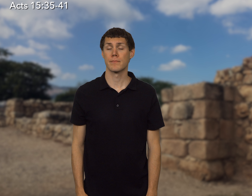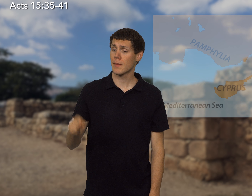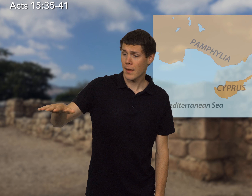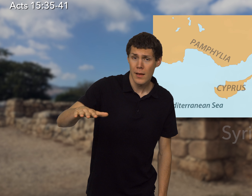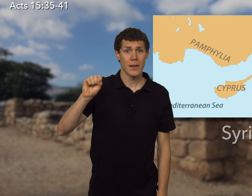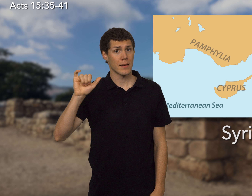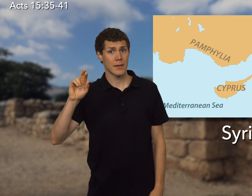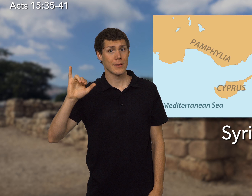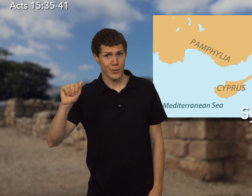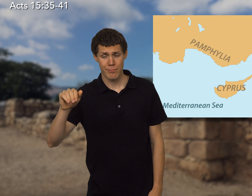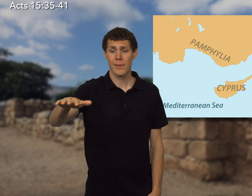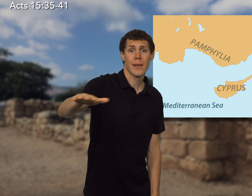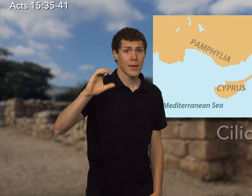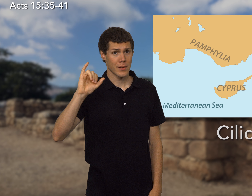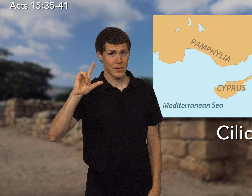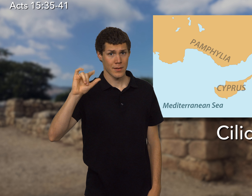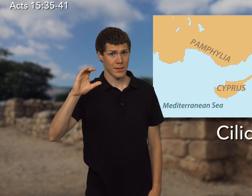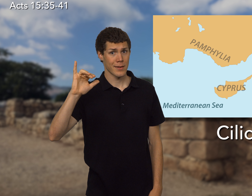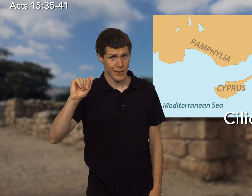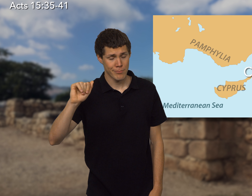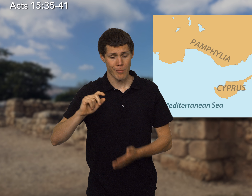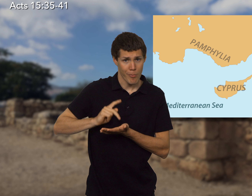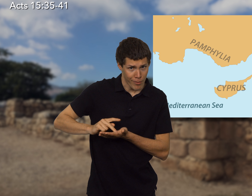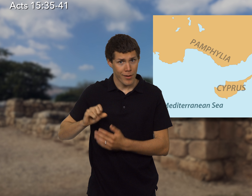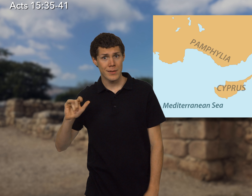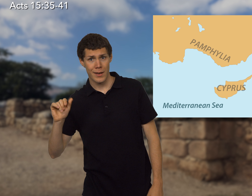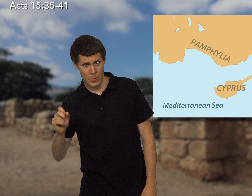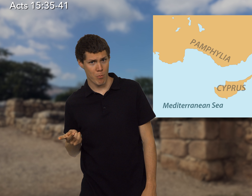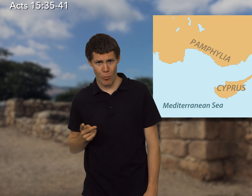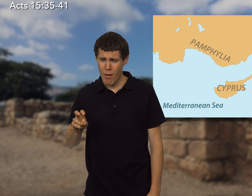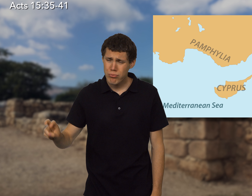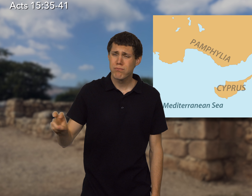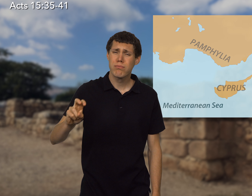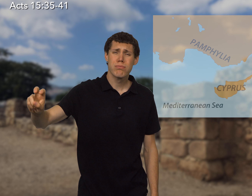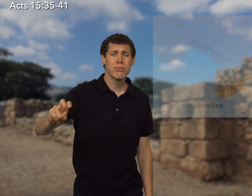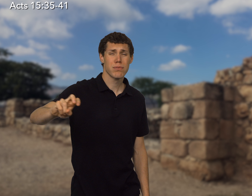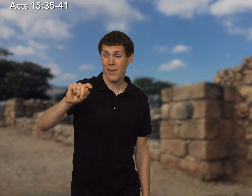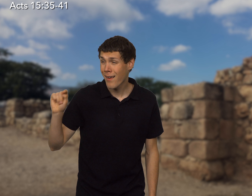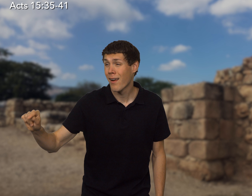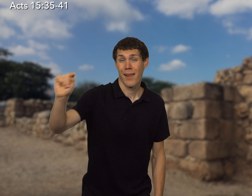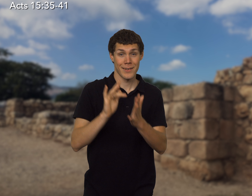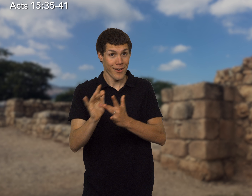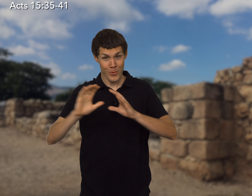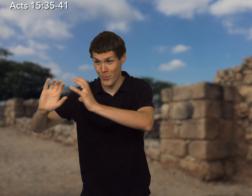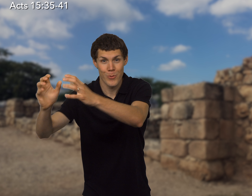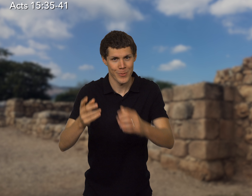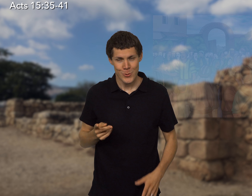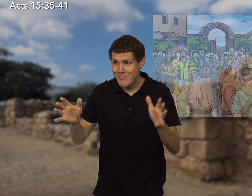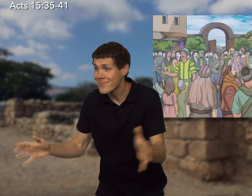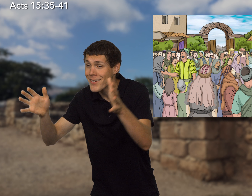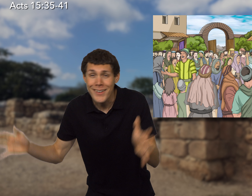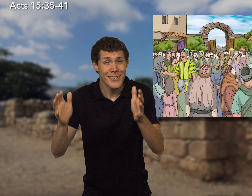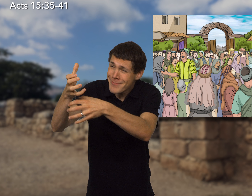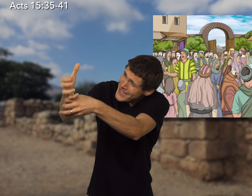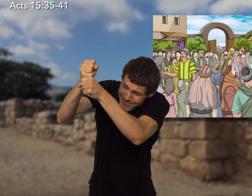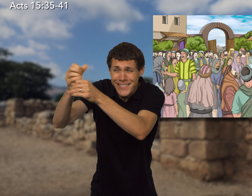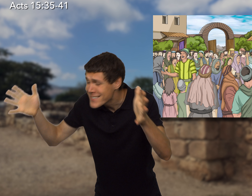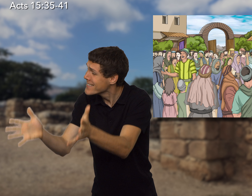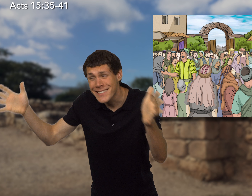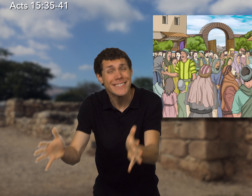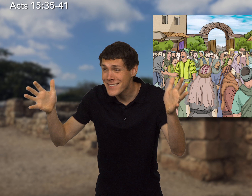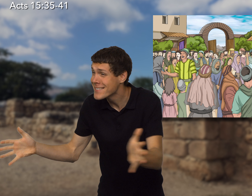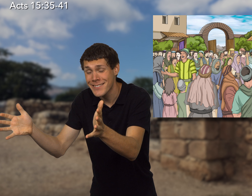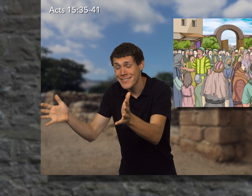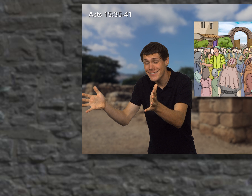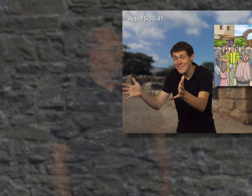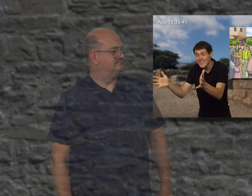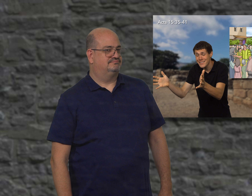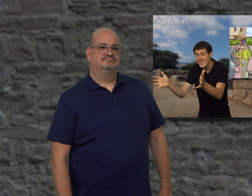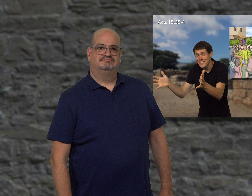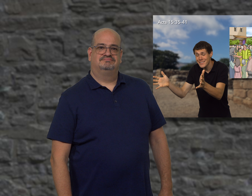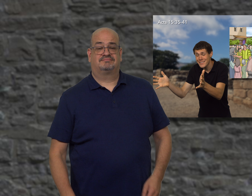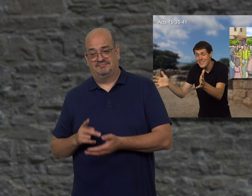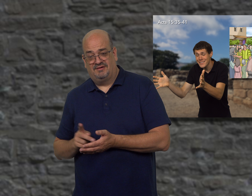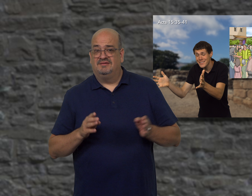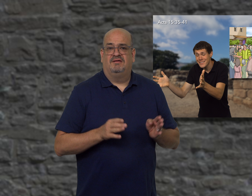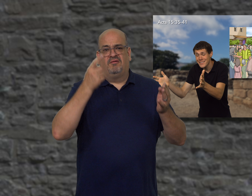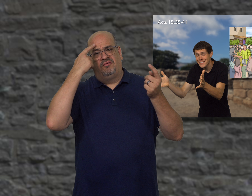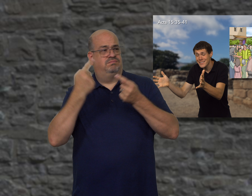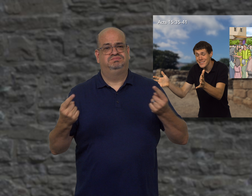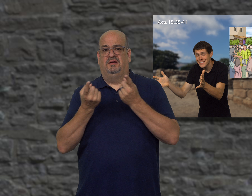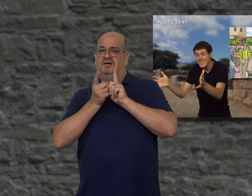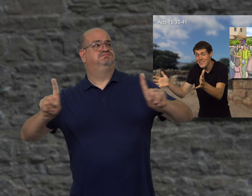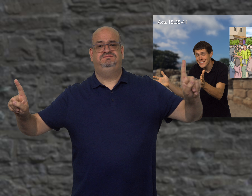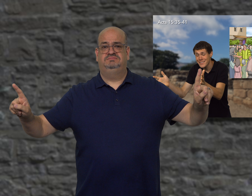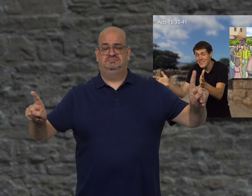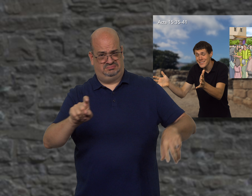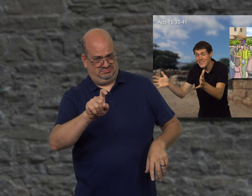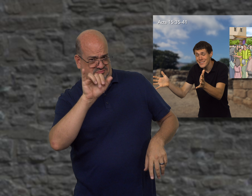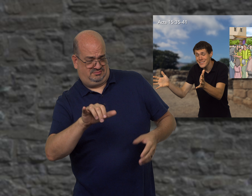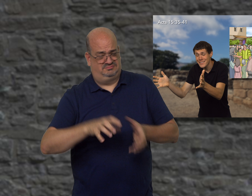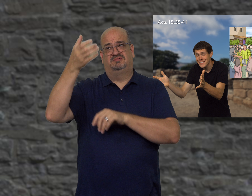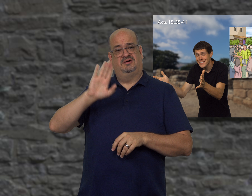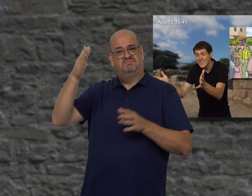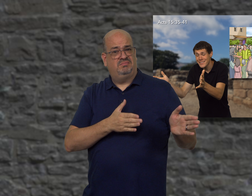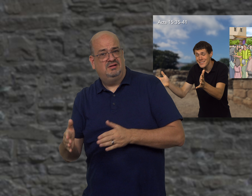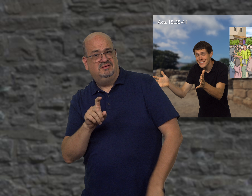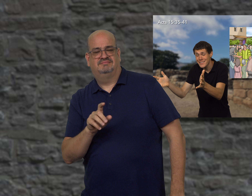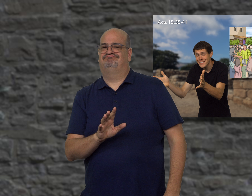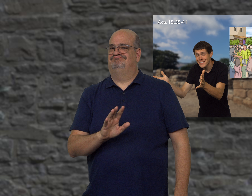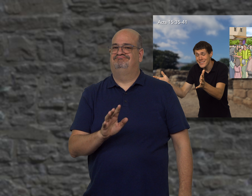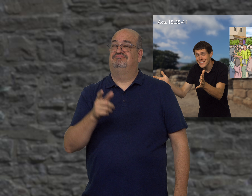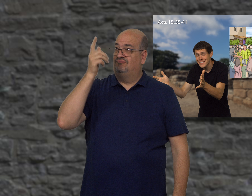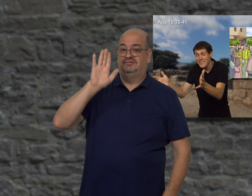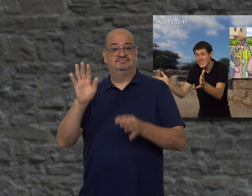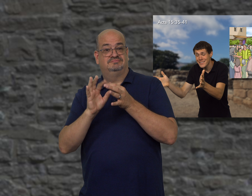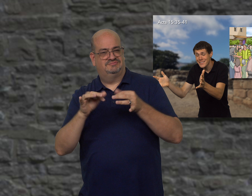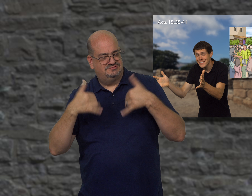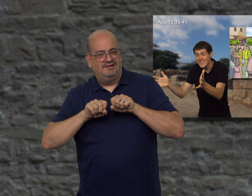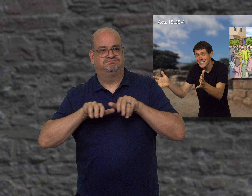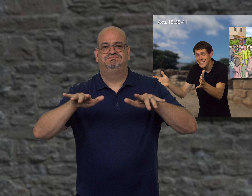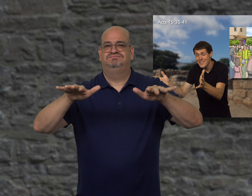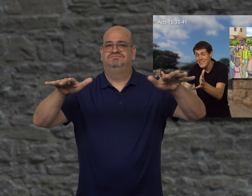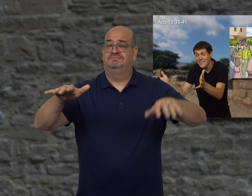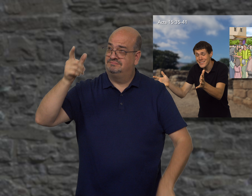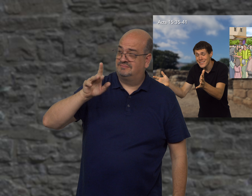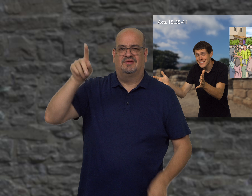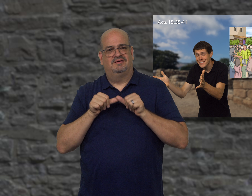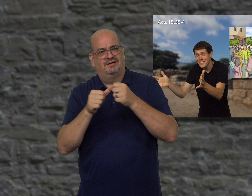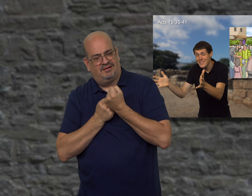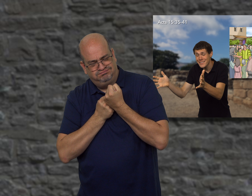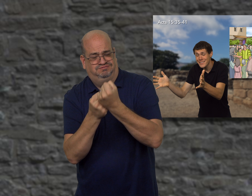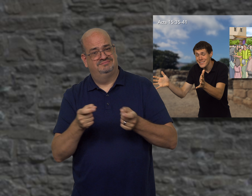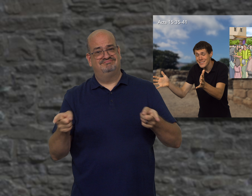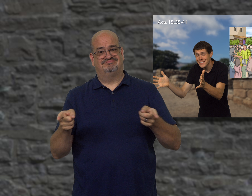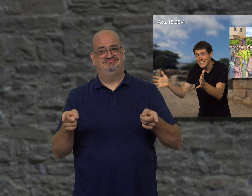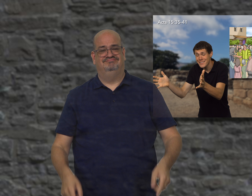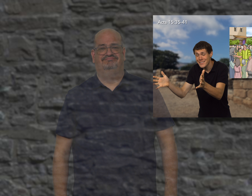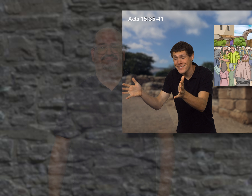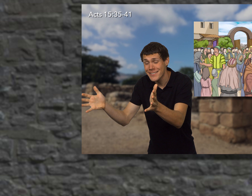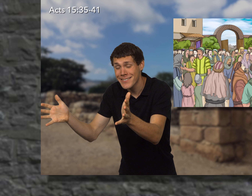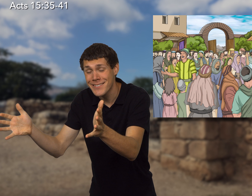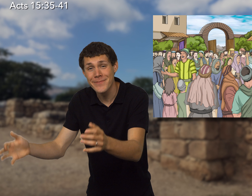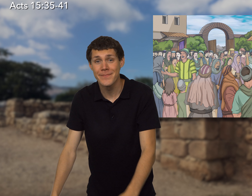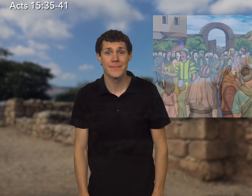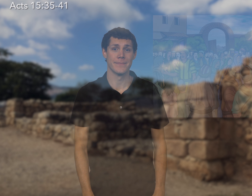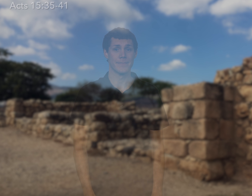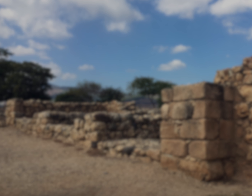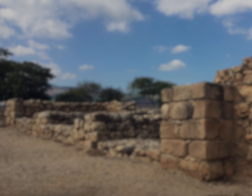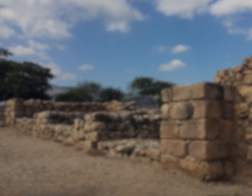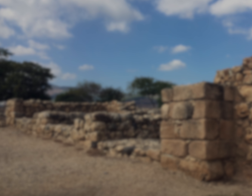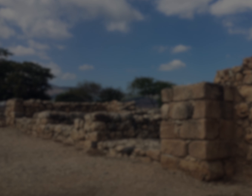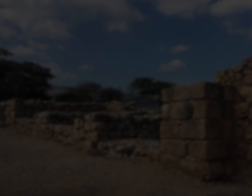And he traveled through Syria and Cilicia, strengthening the churches.